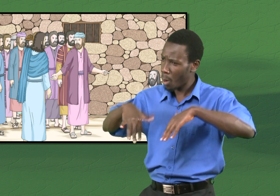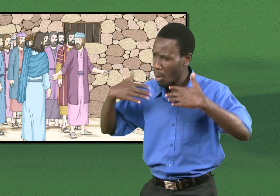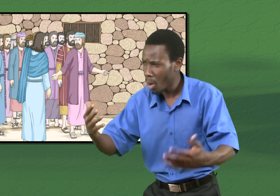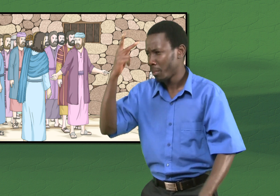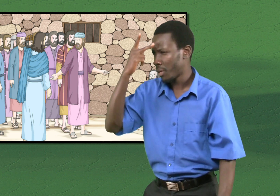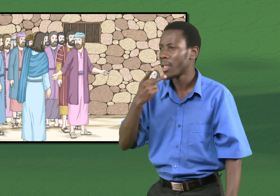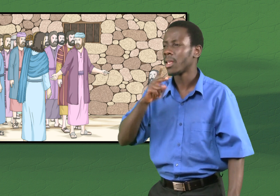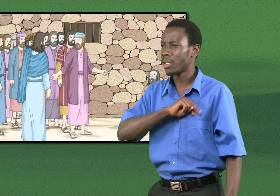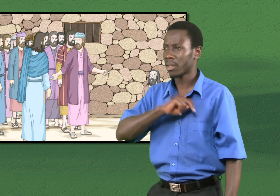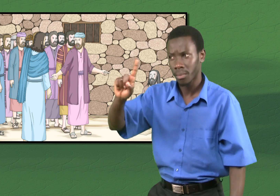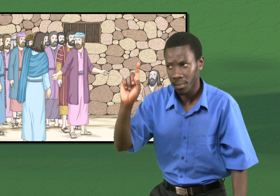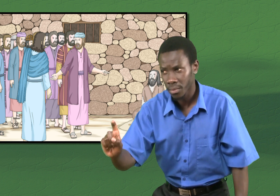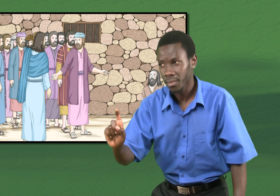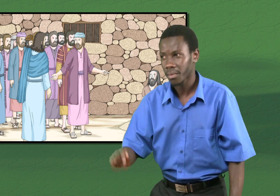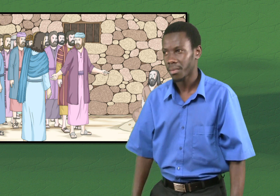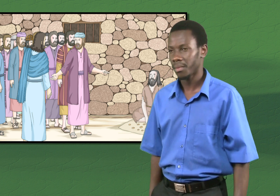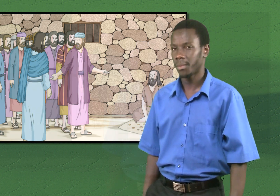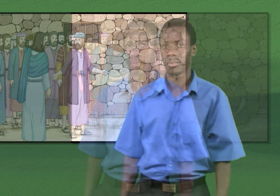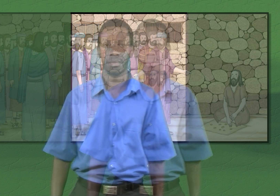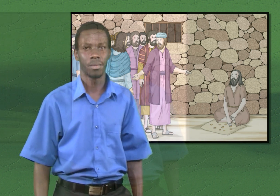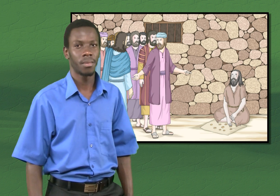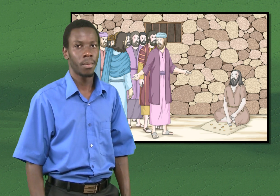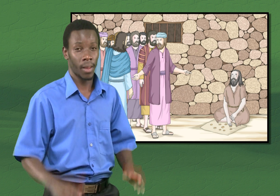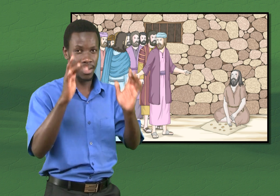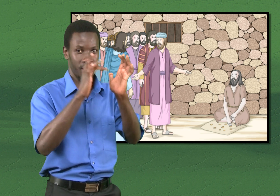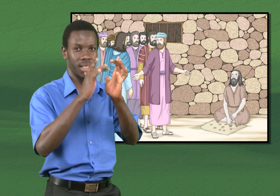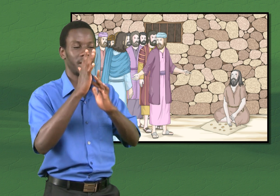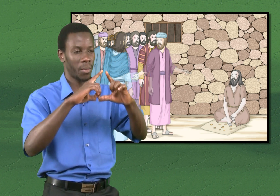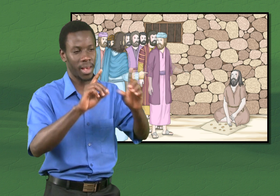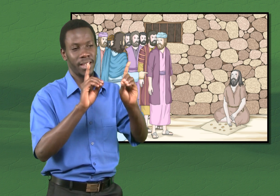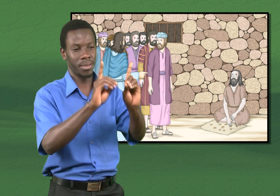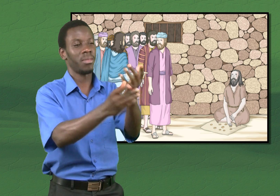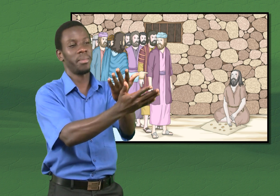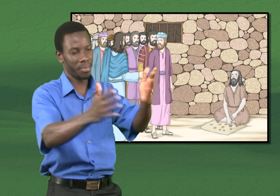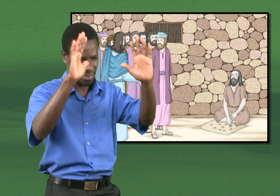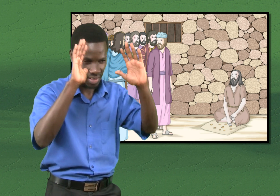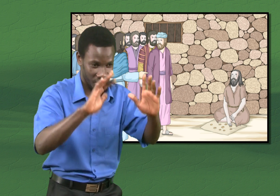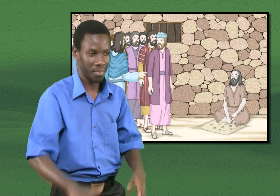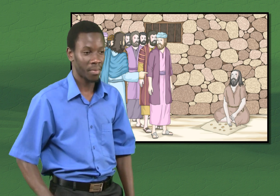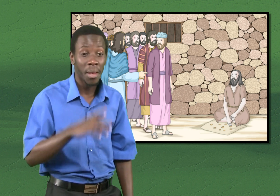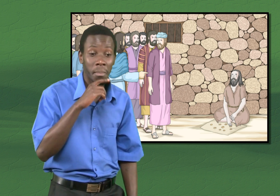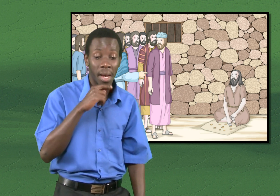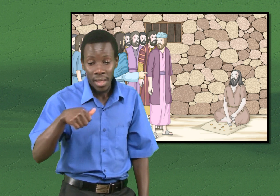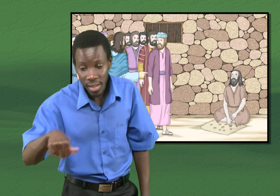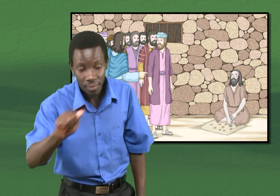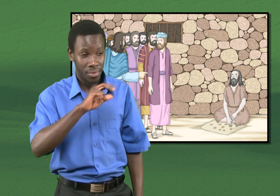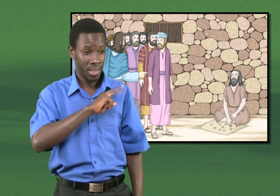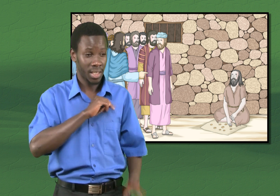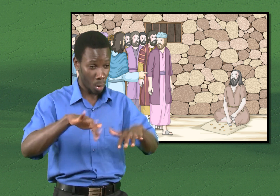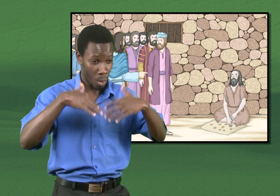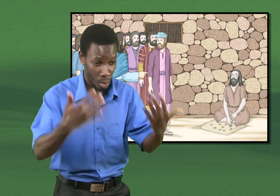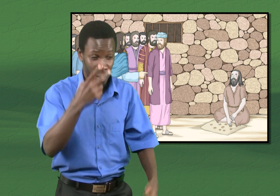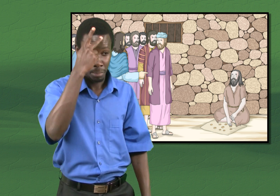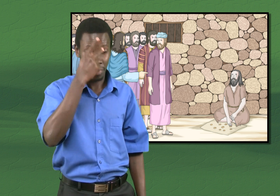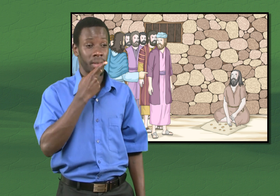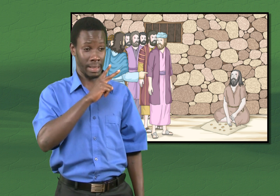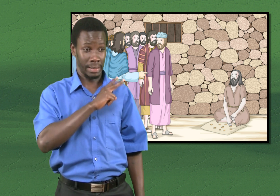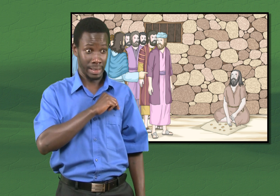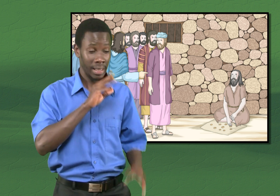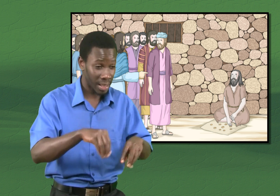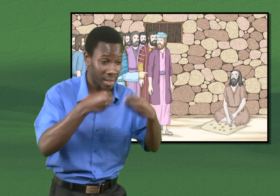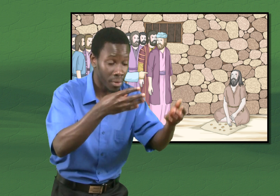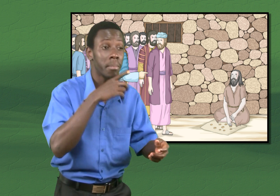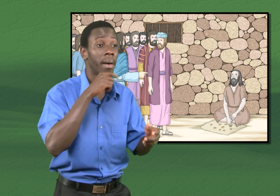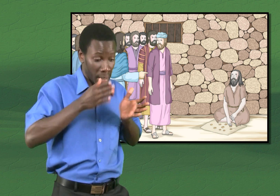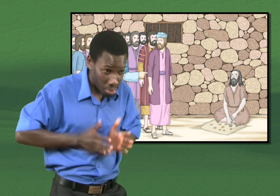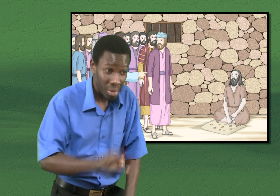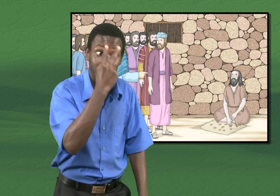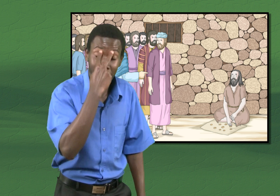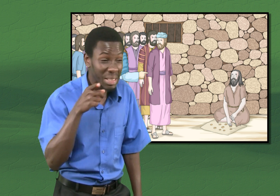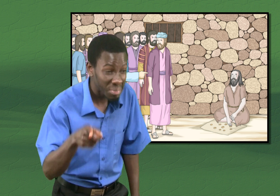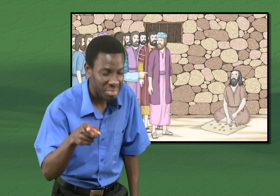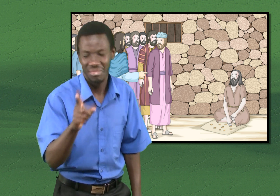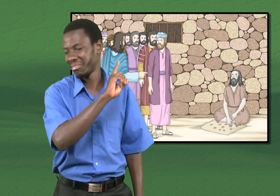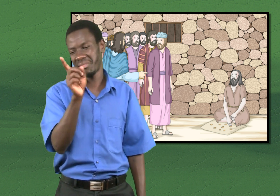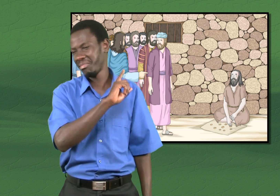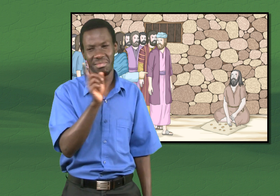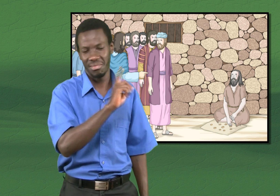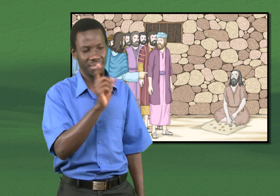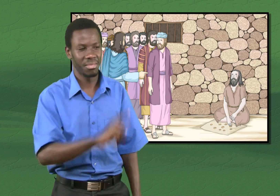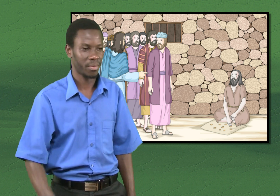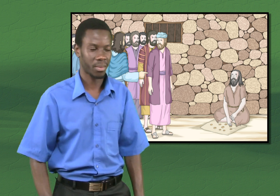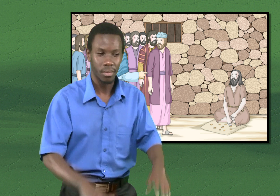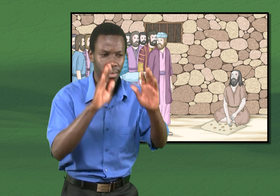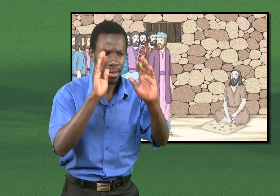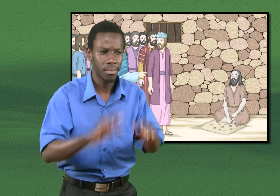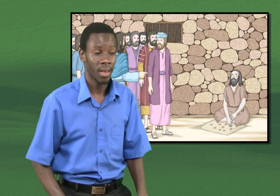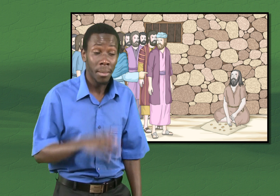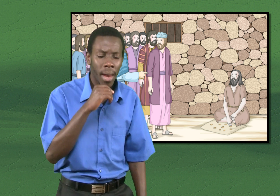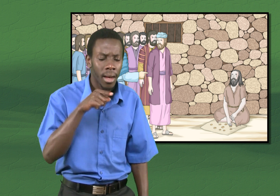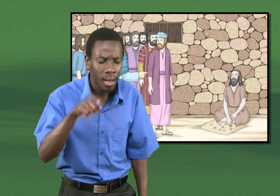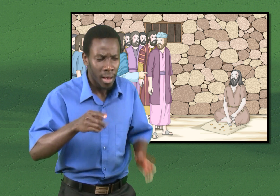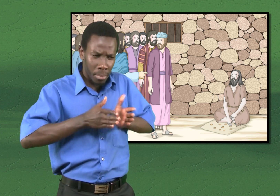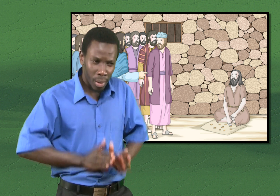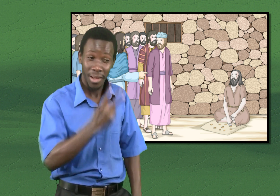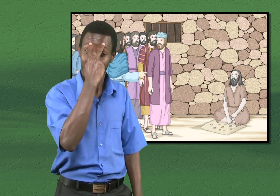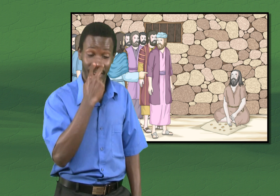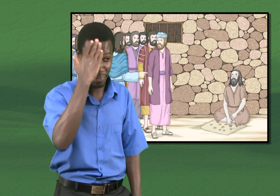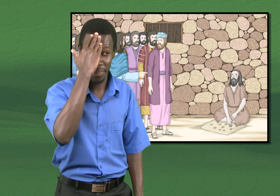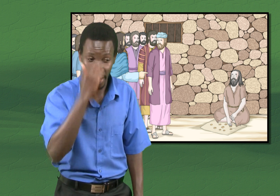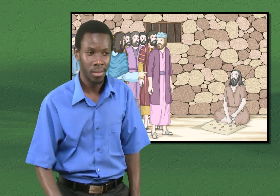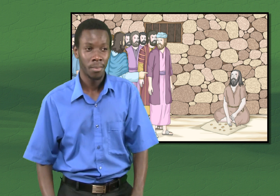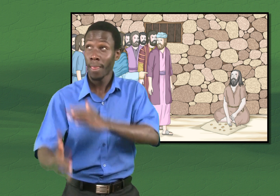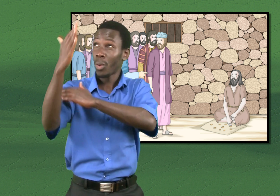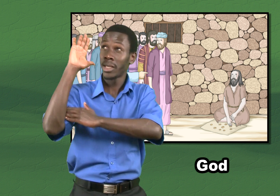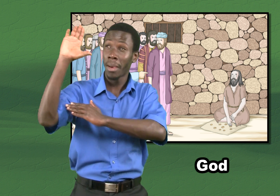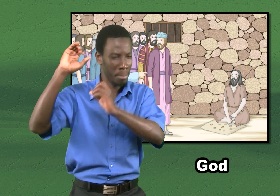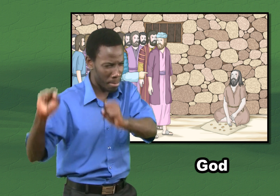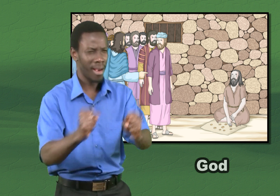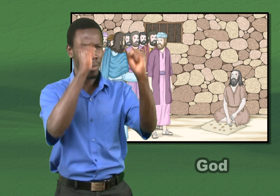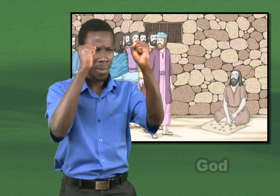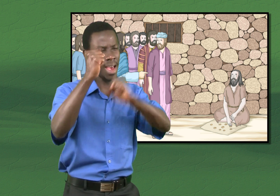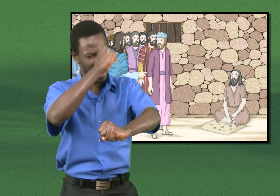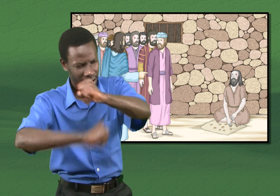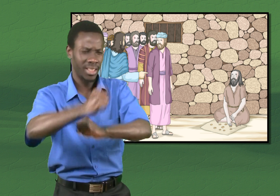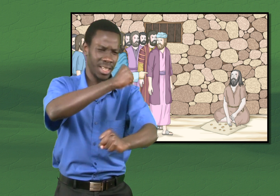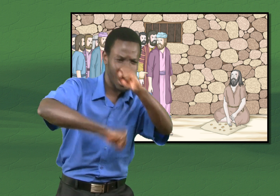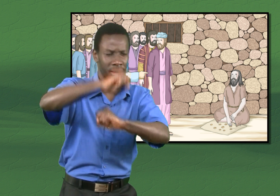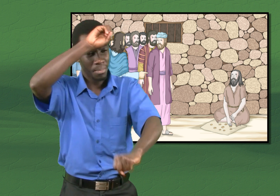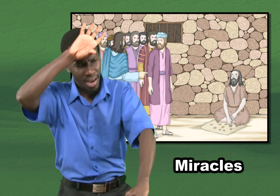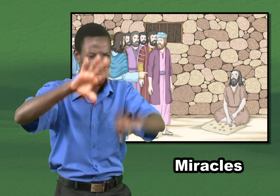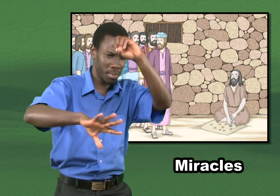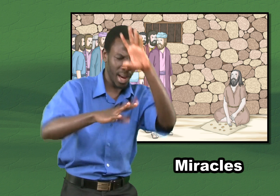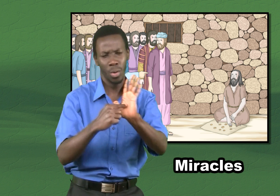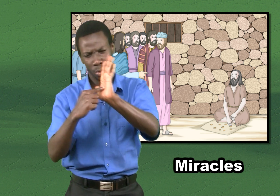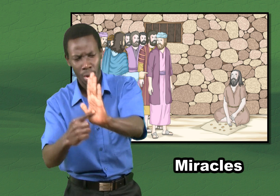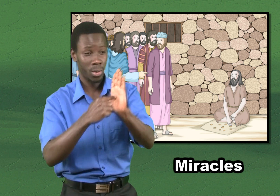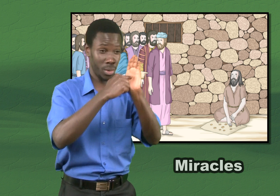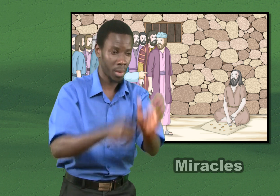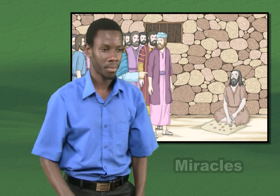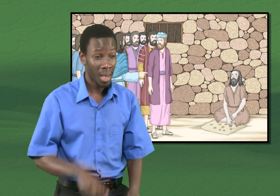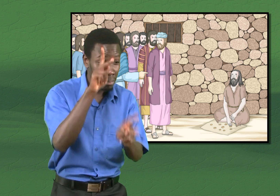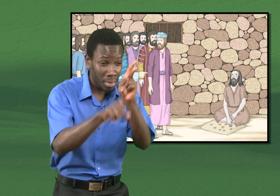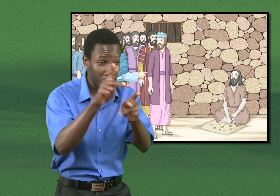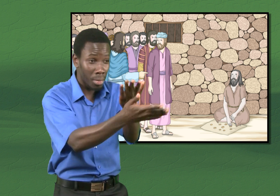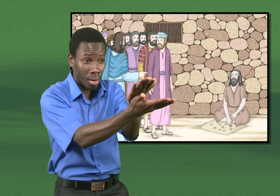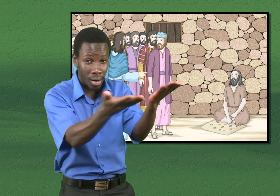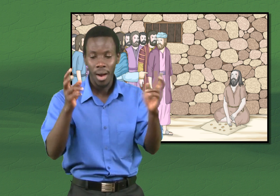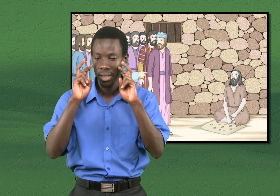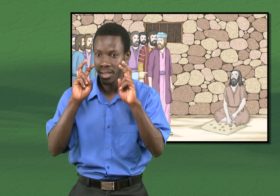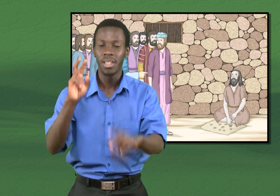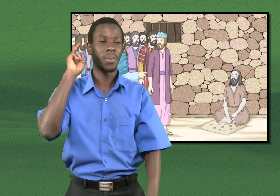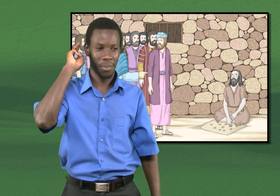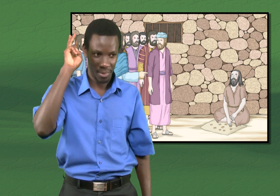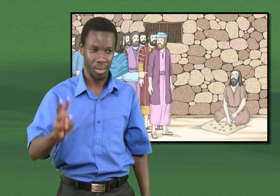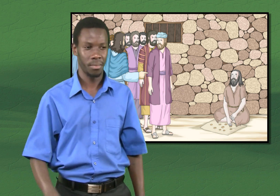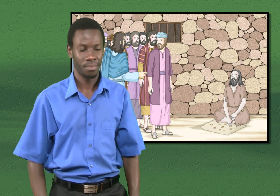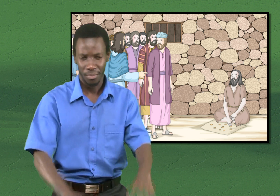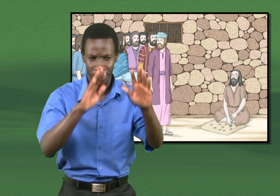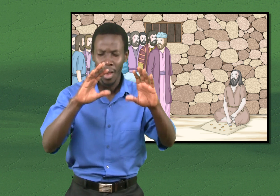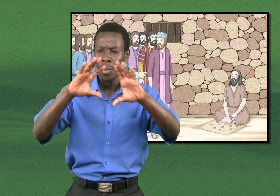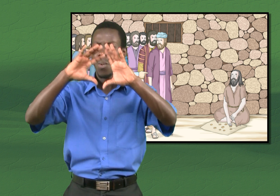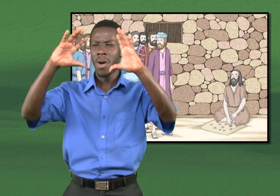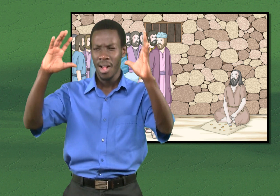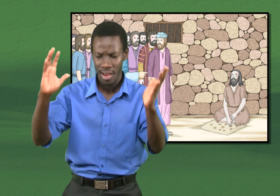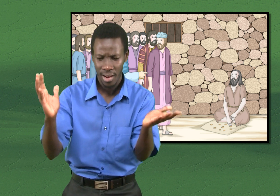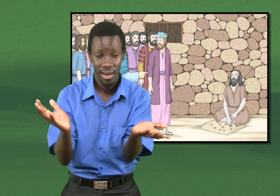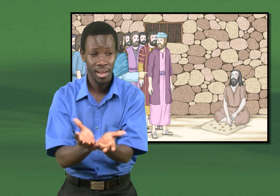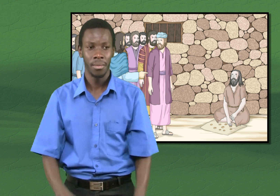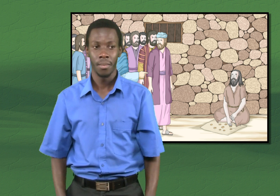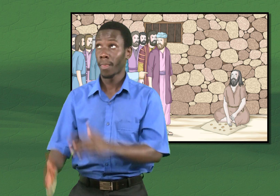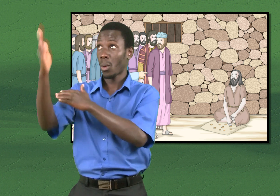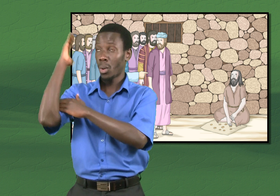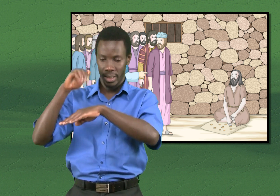Jesus answered, “Neither this man nor his parents sinned, but this happened so that the works of God would be displayed in him.